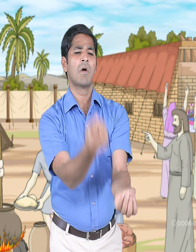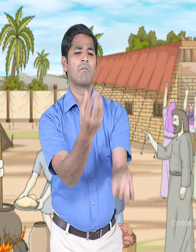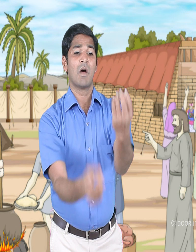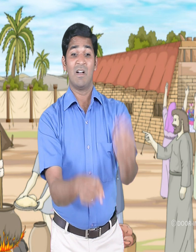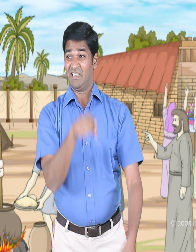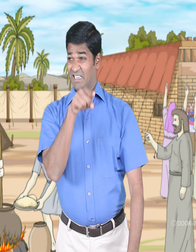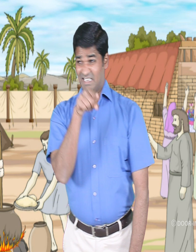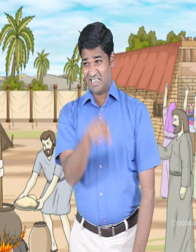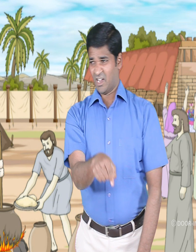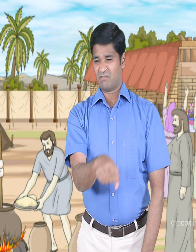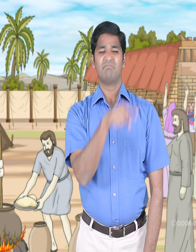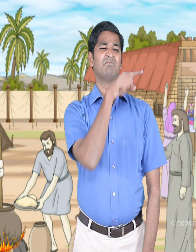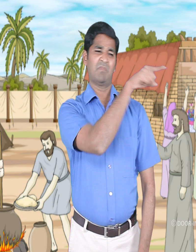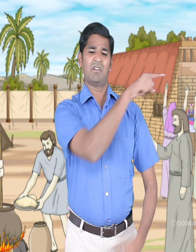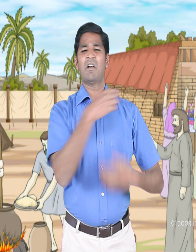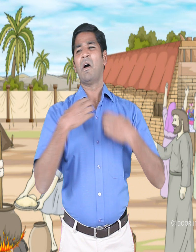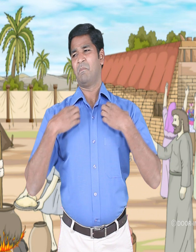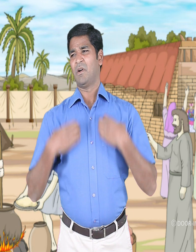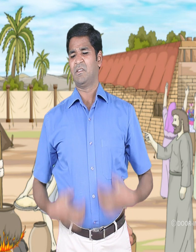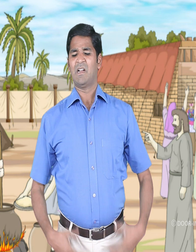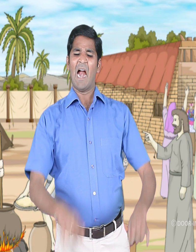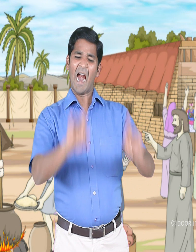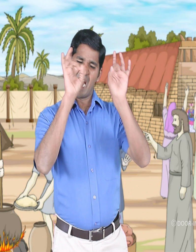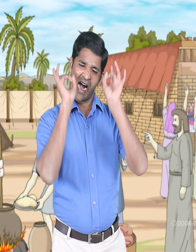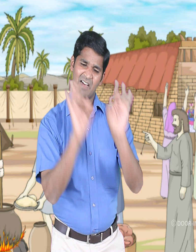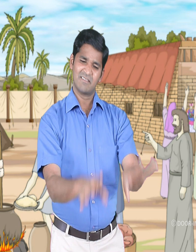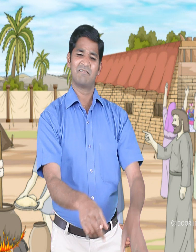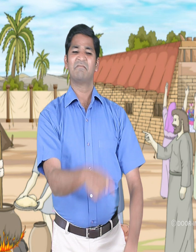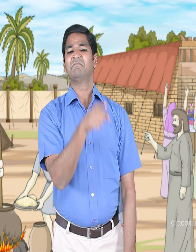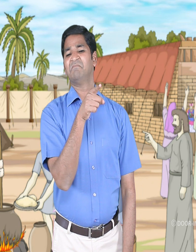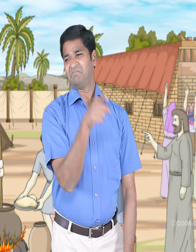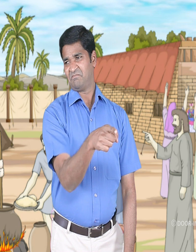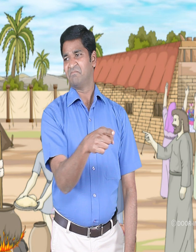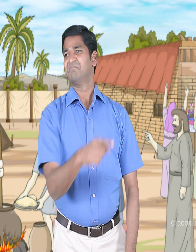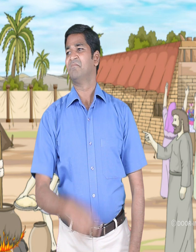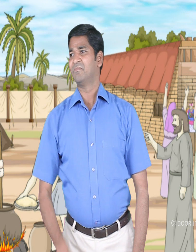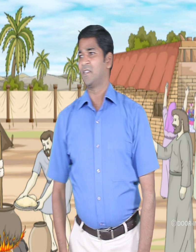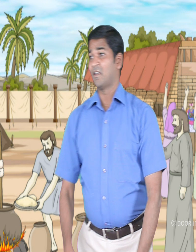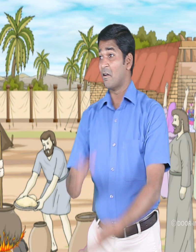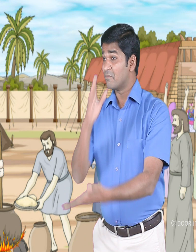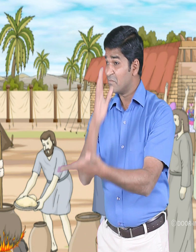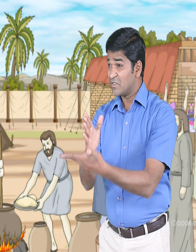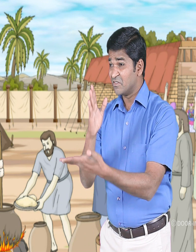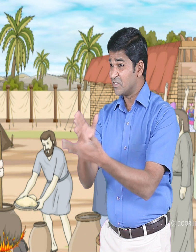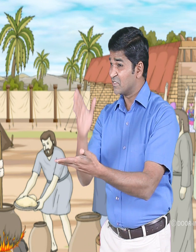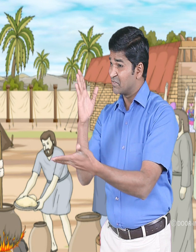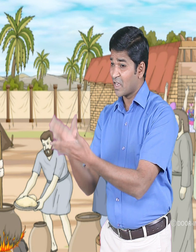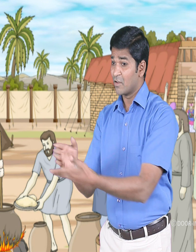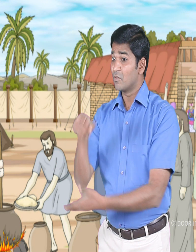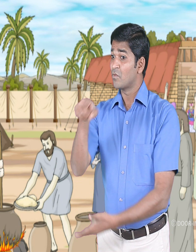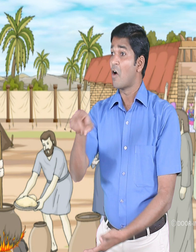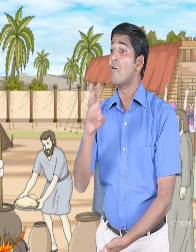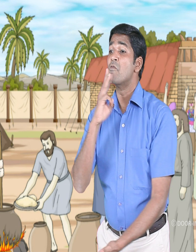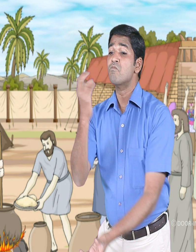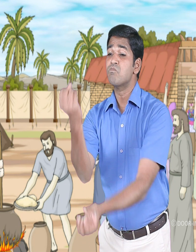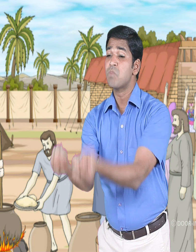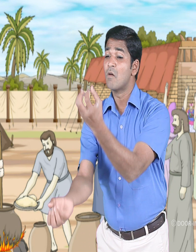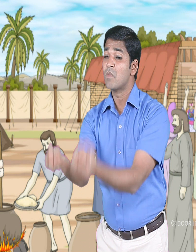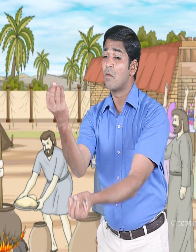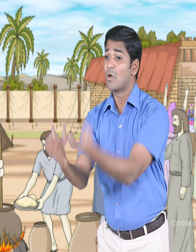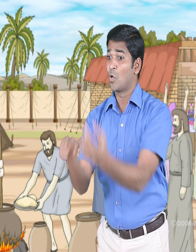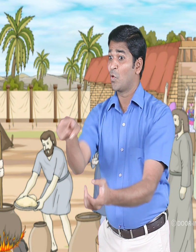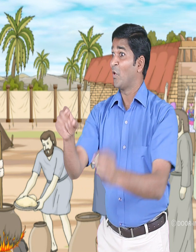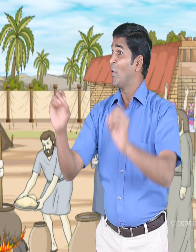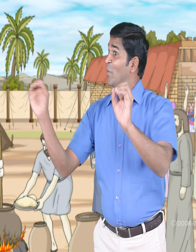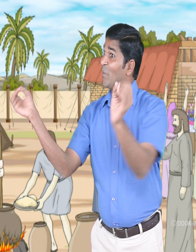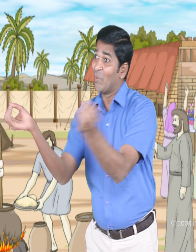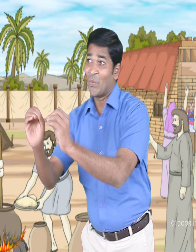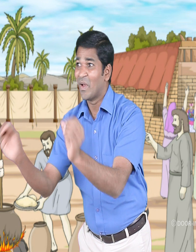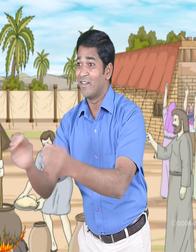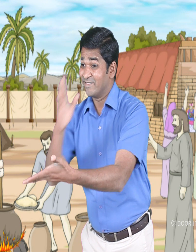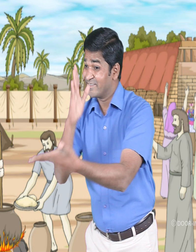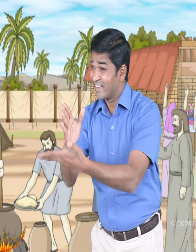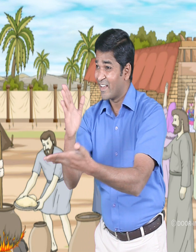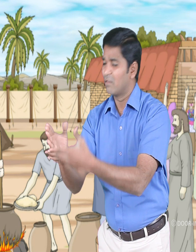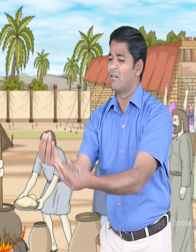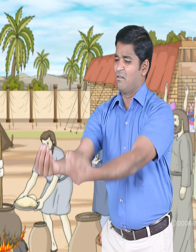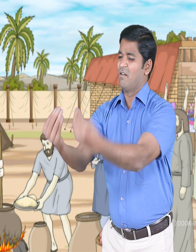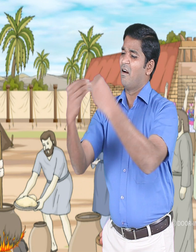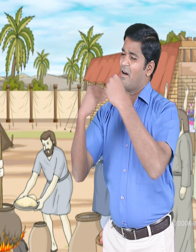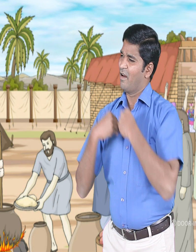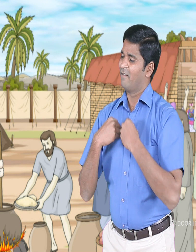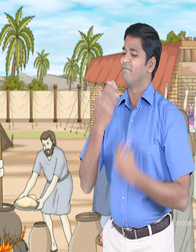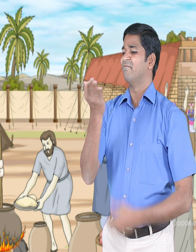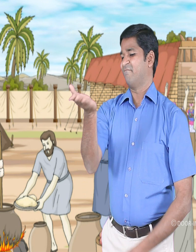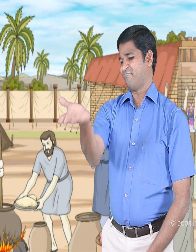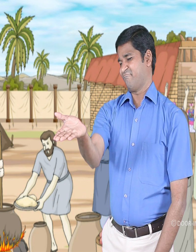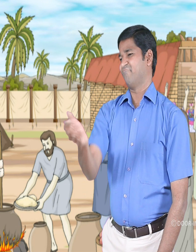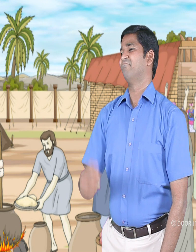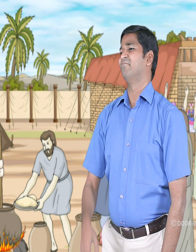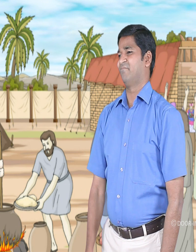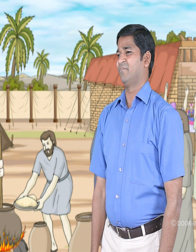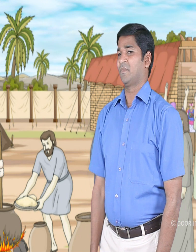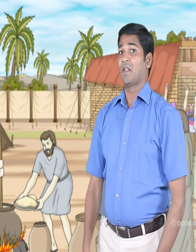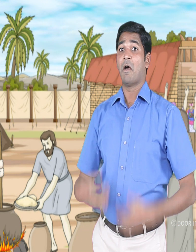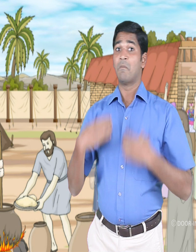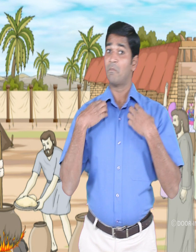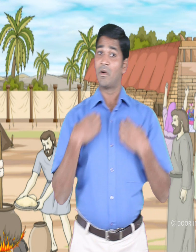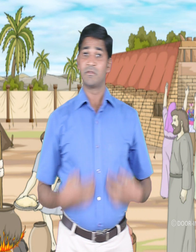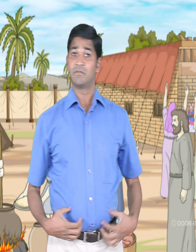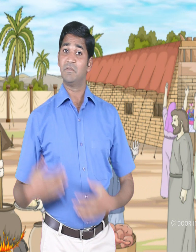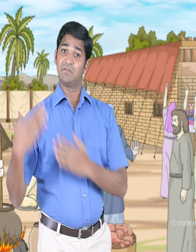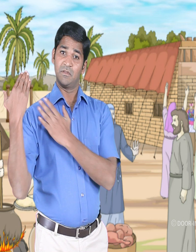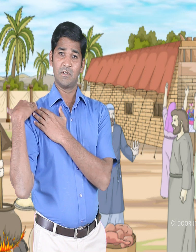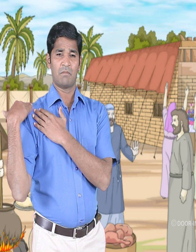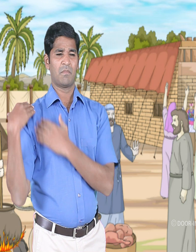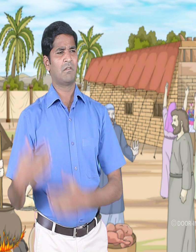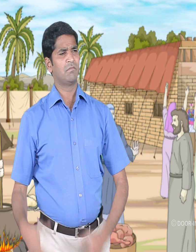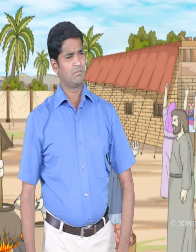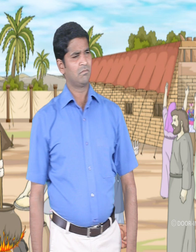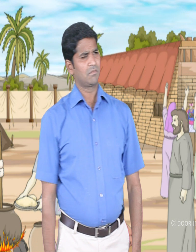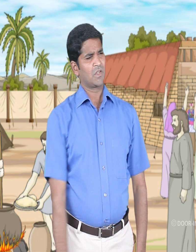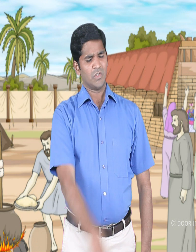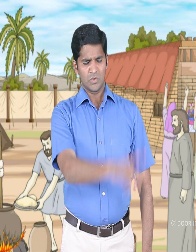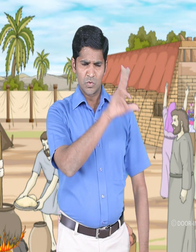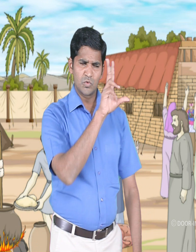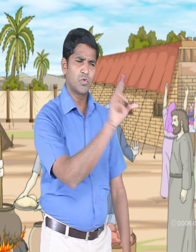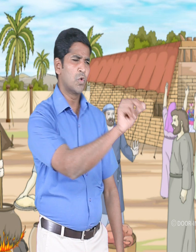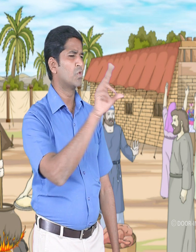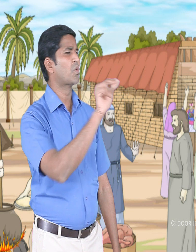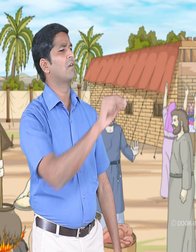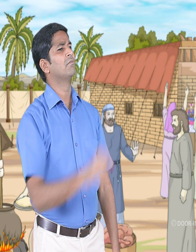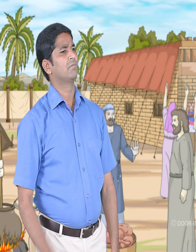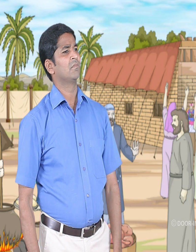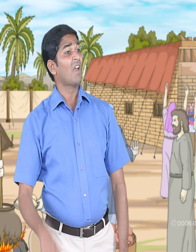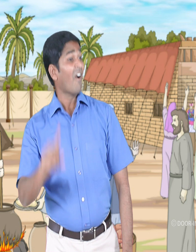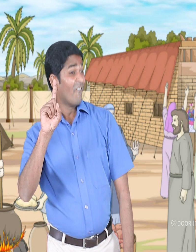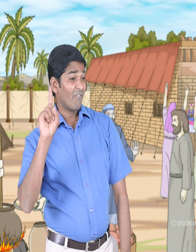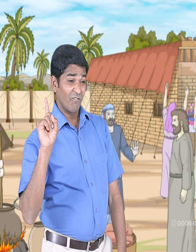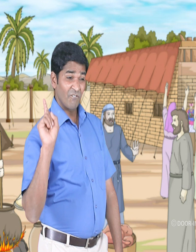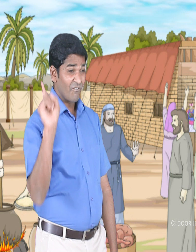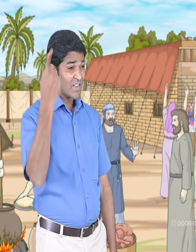This is how they treated all the Israelites who came to Shiloh.